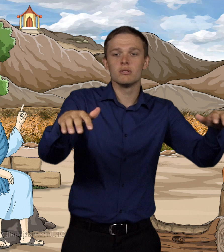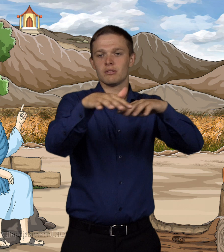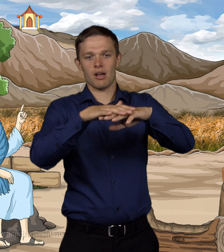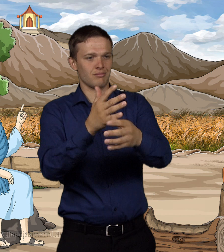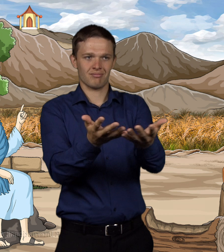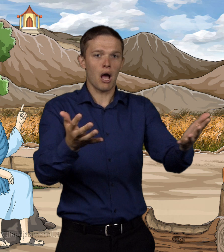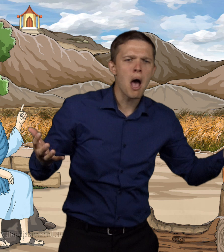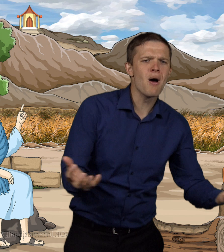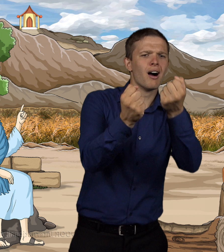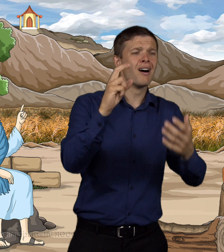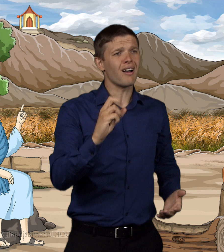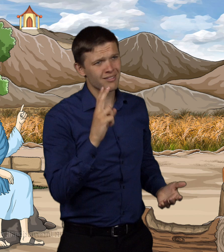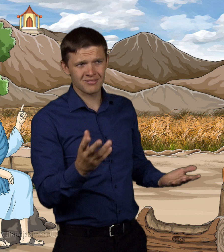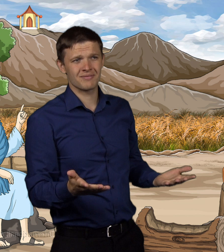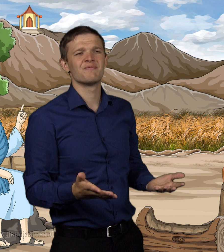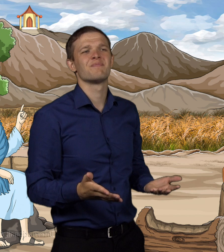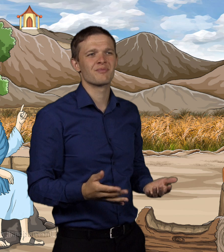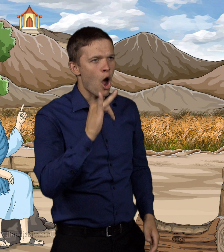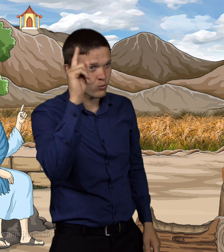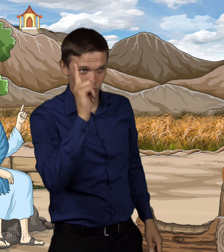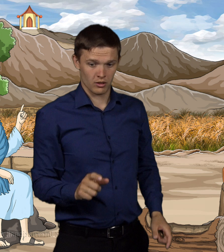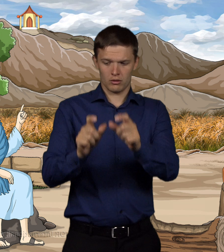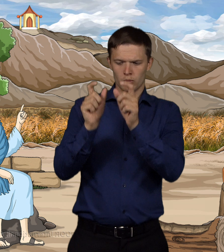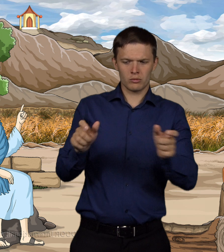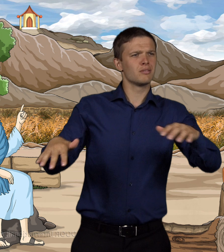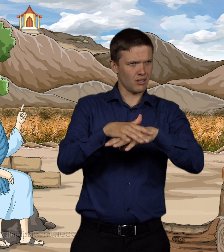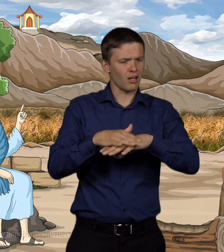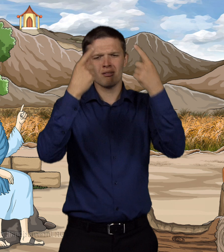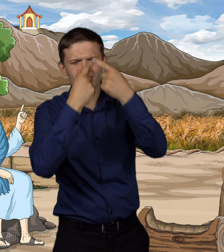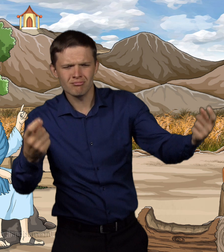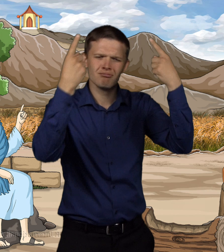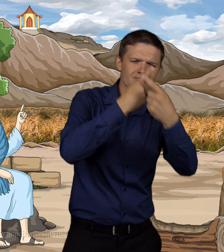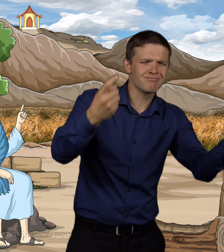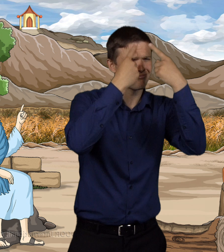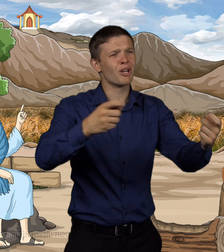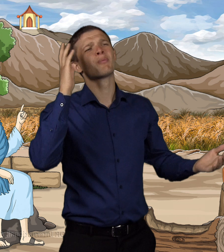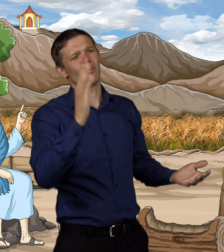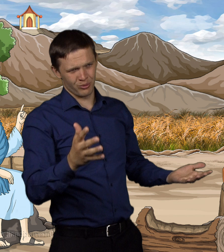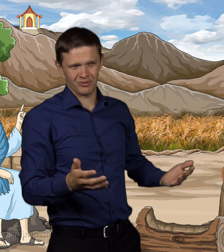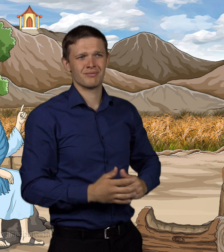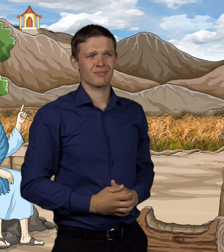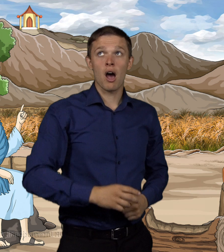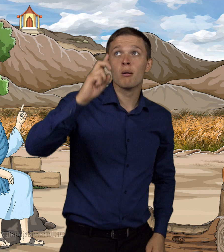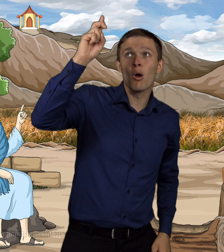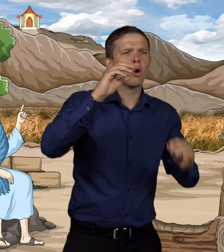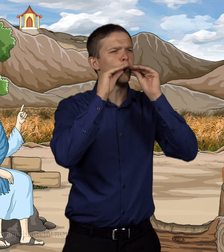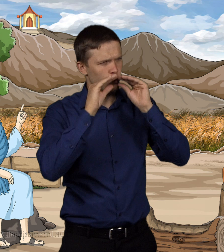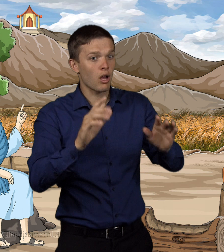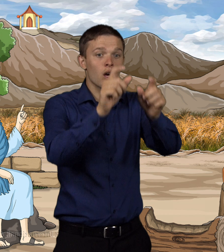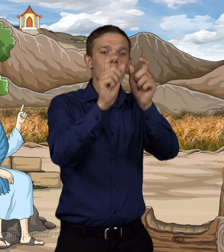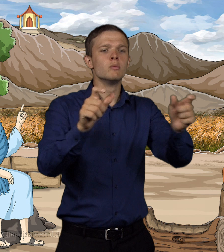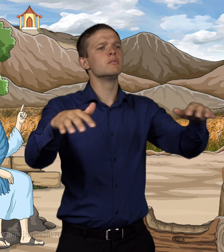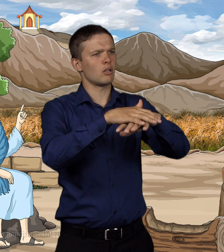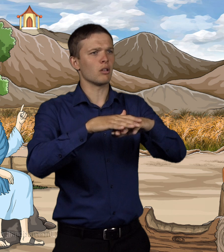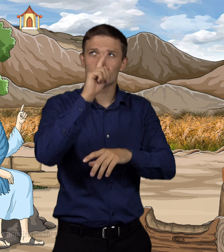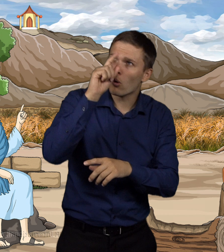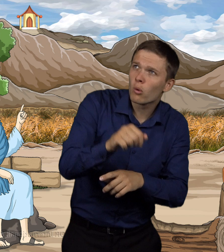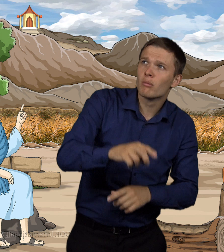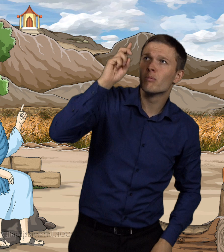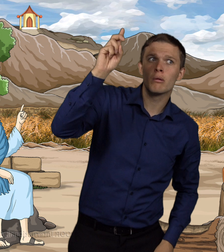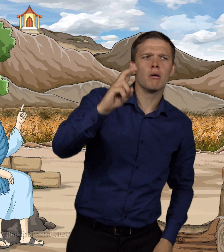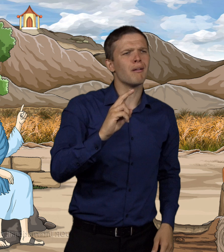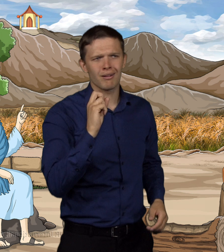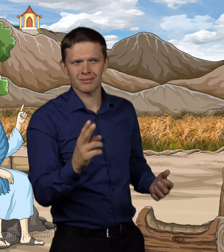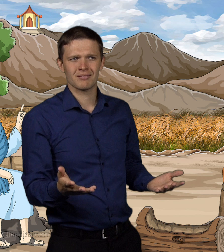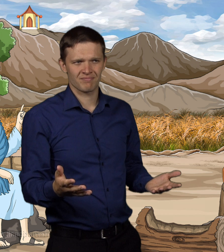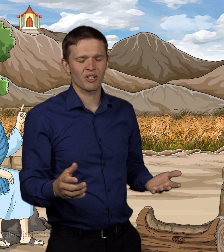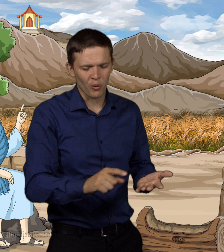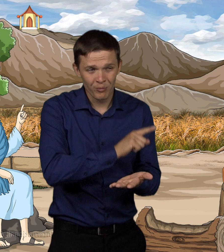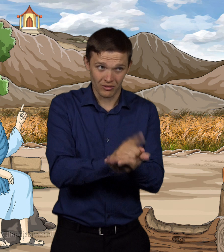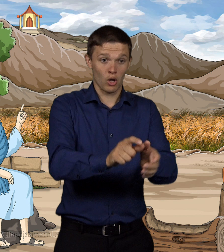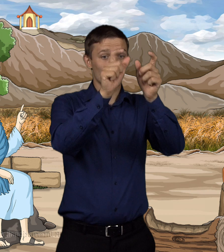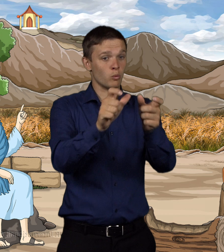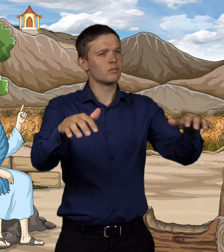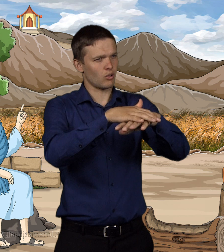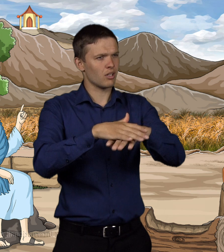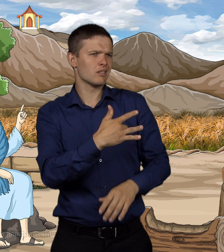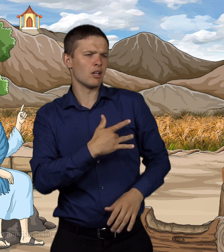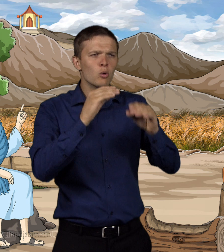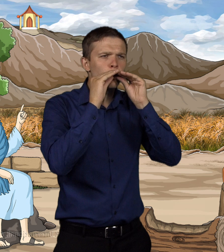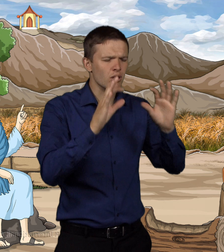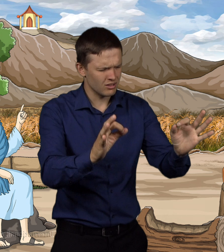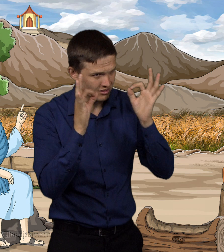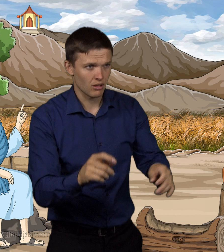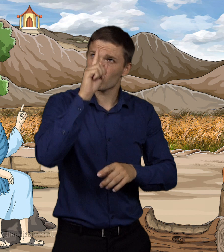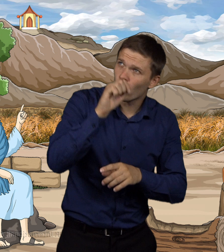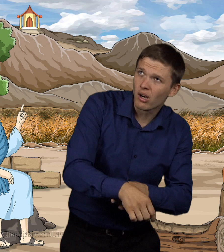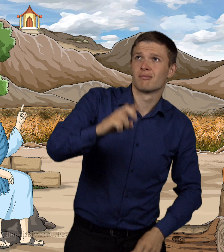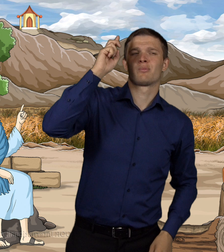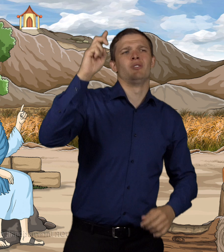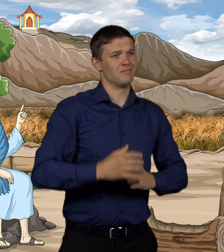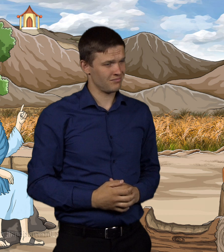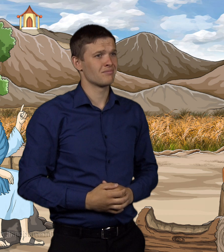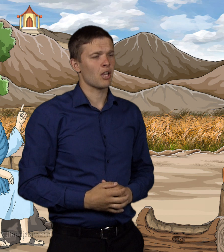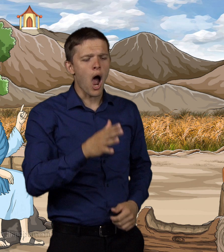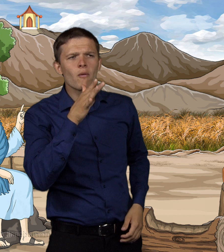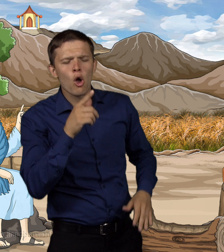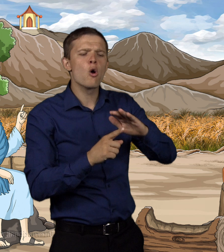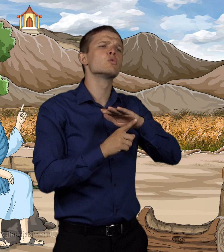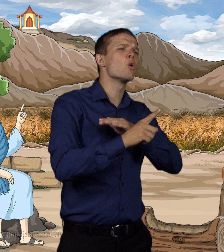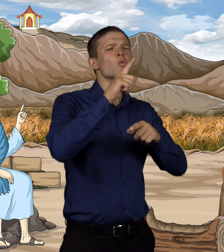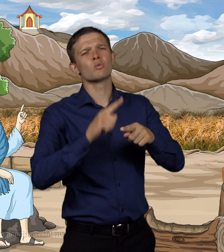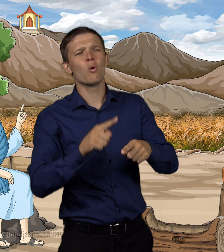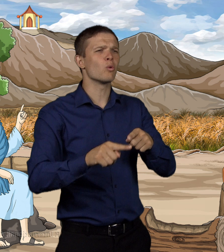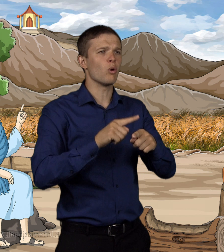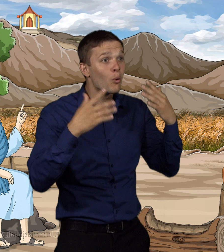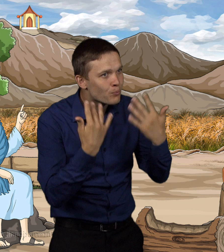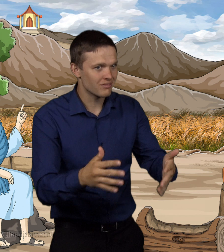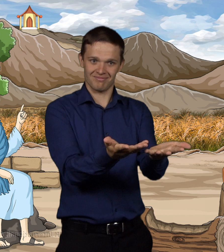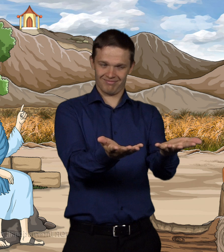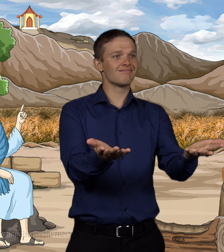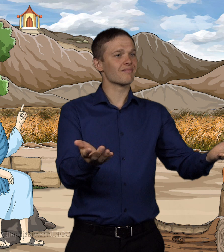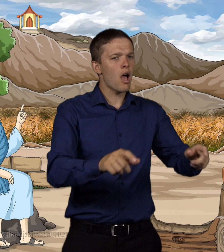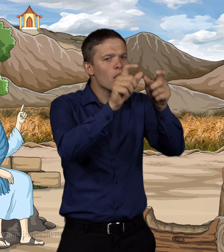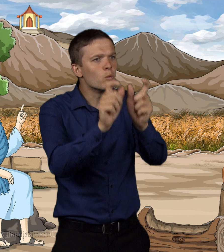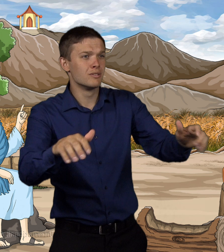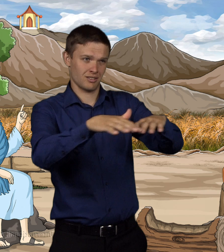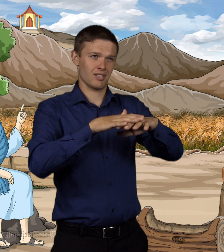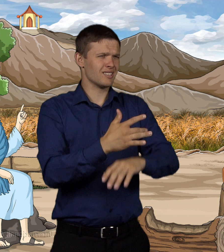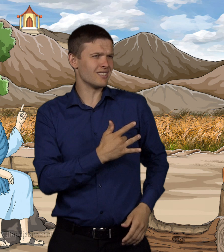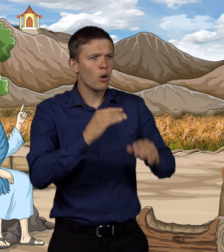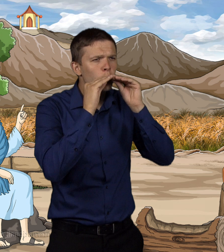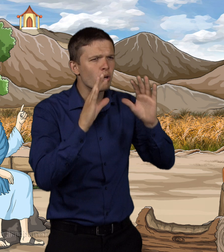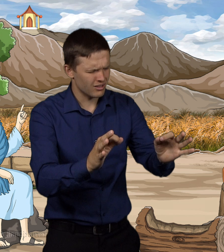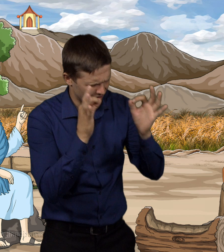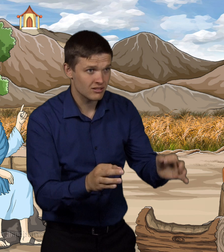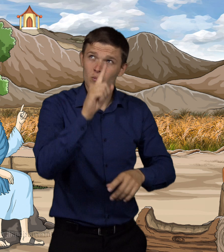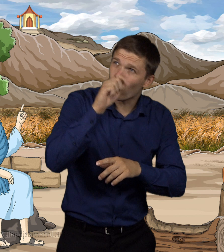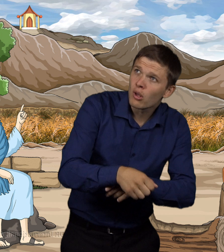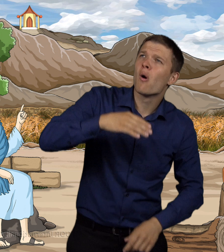But a time is coming and has now come when the true worshipers will worship the Father in spirit and in truth, for the Father is seeking such as these to worship Him.